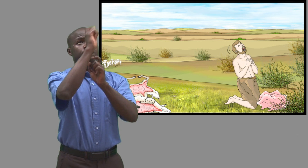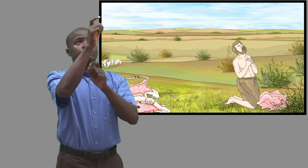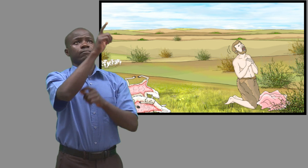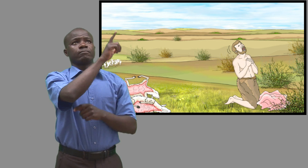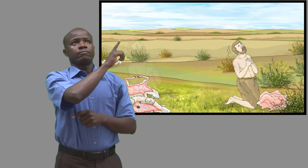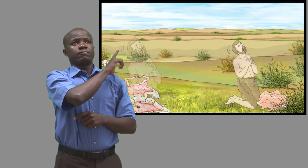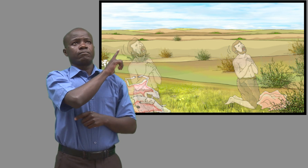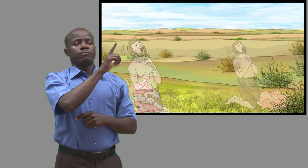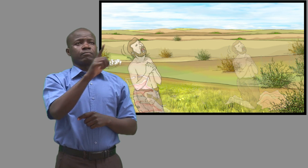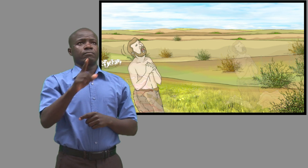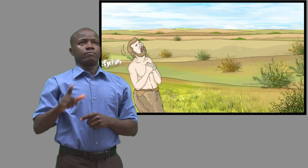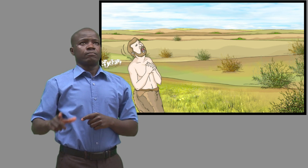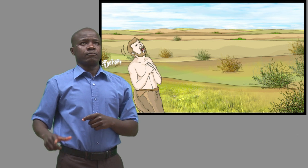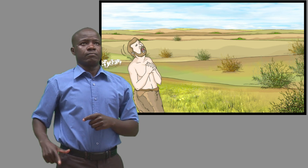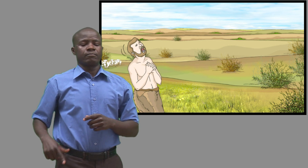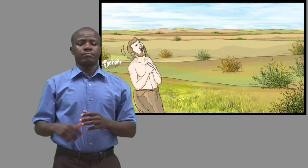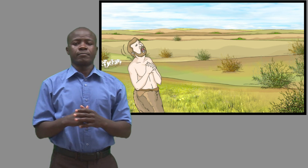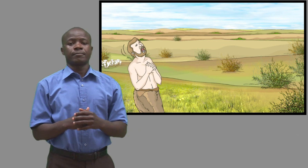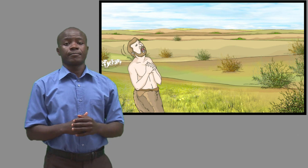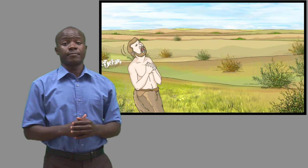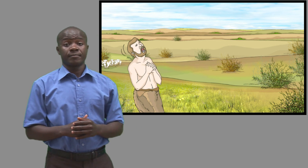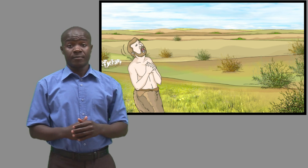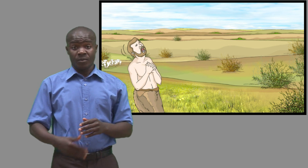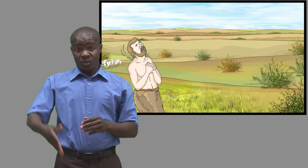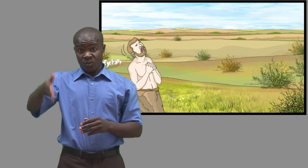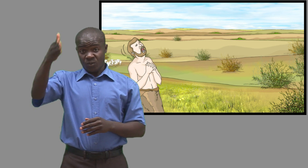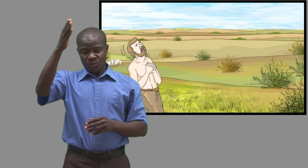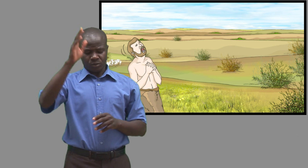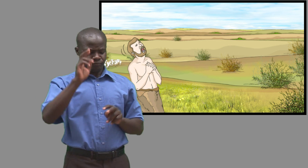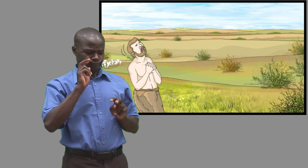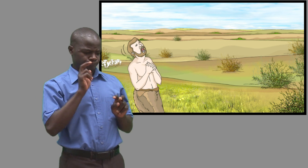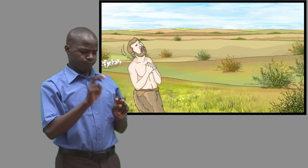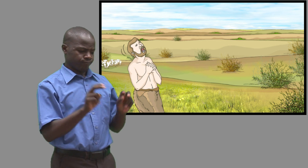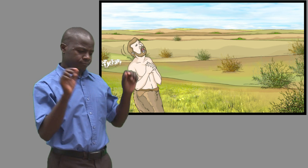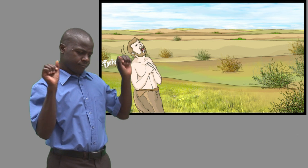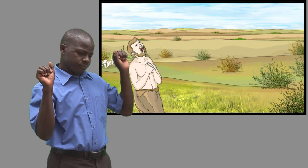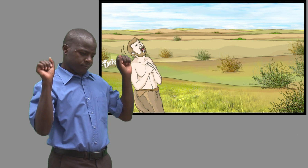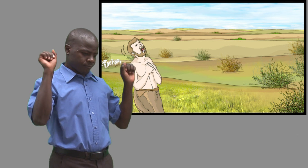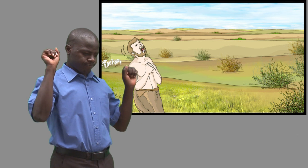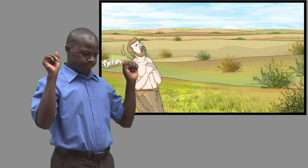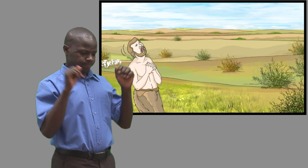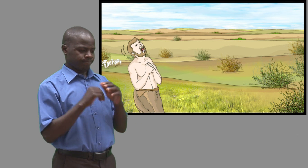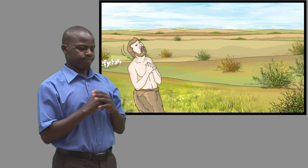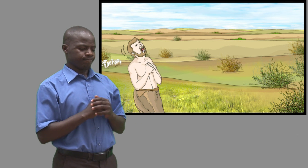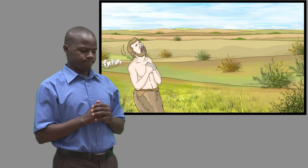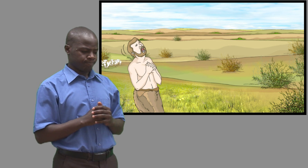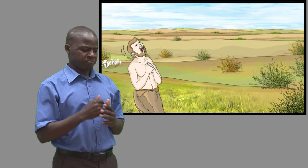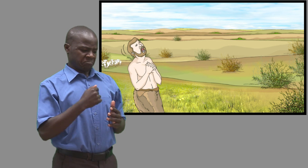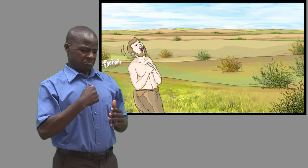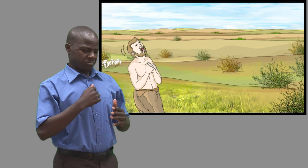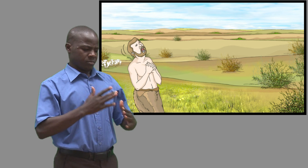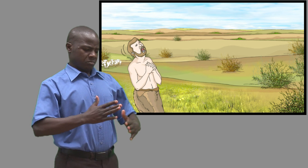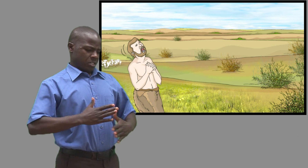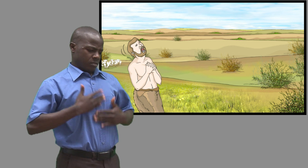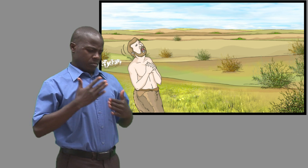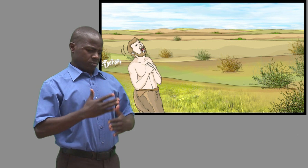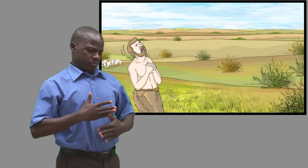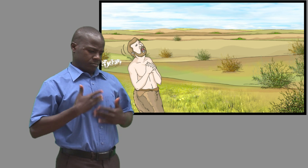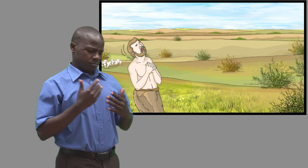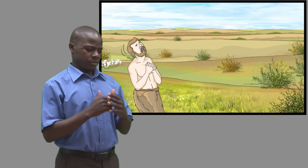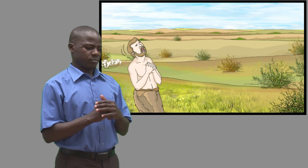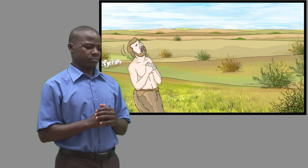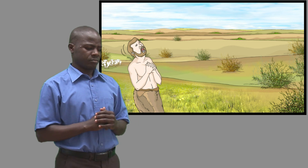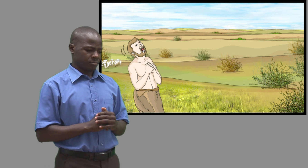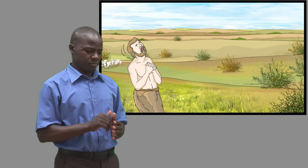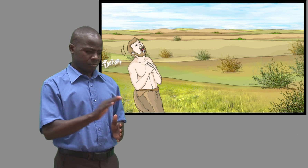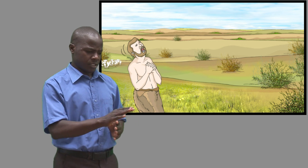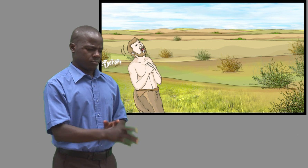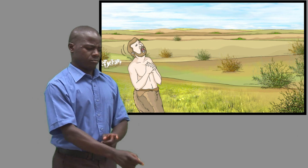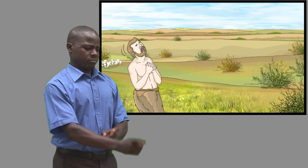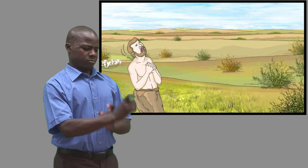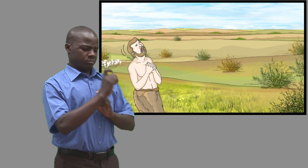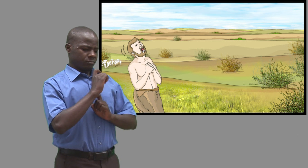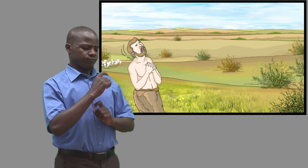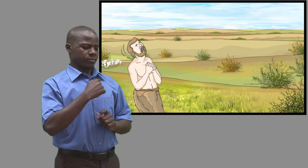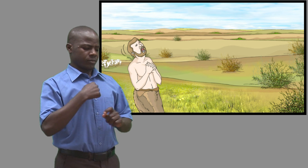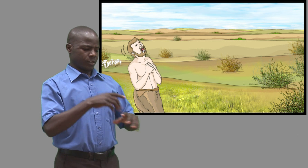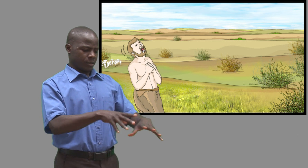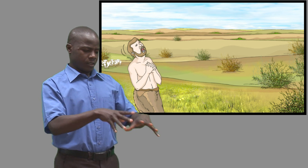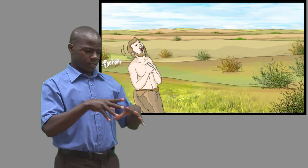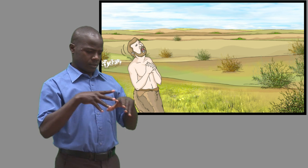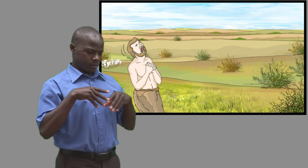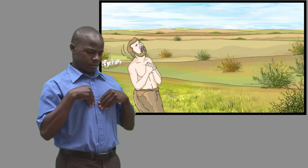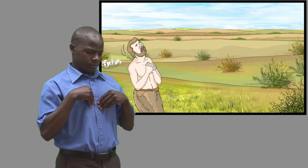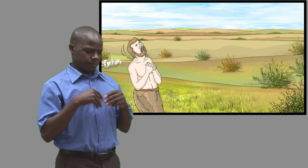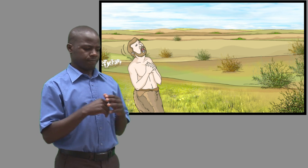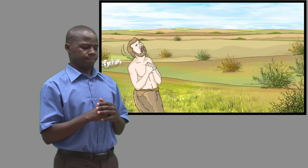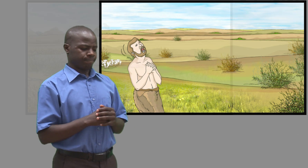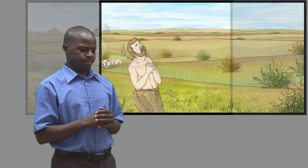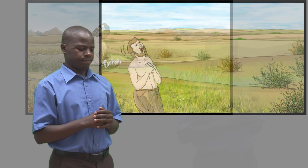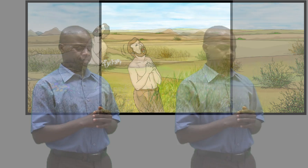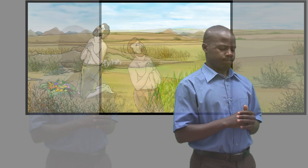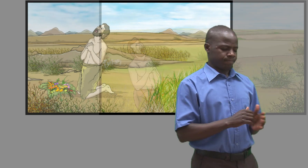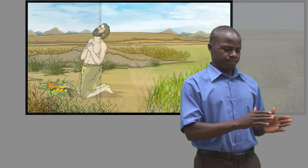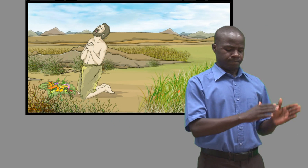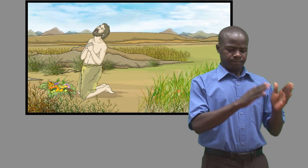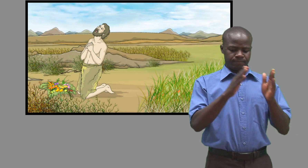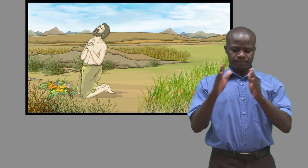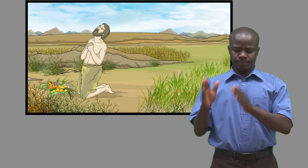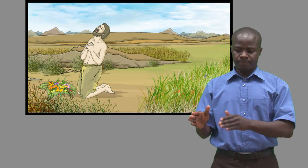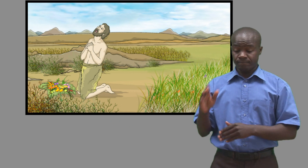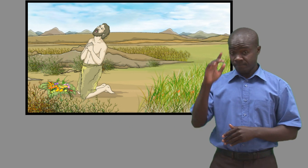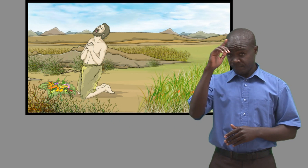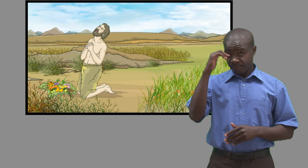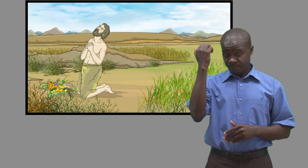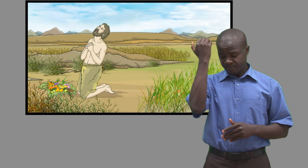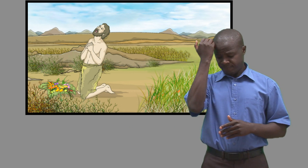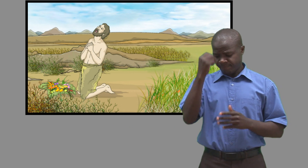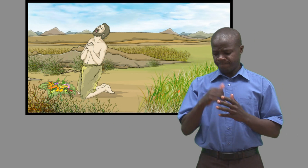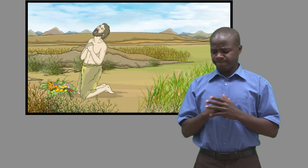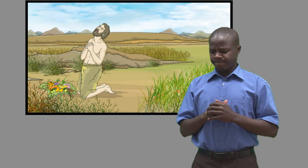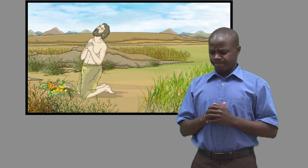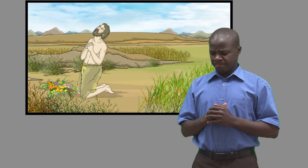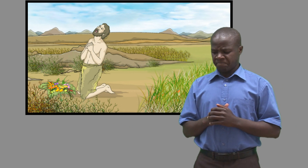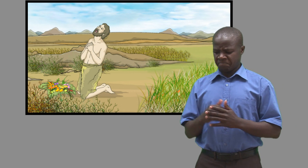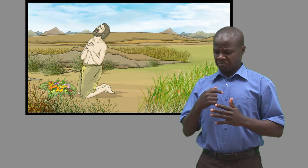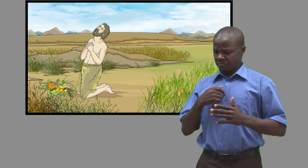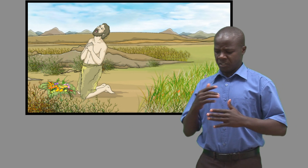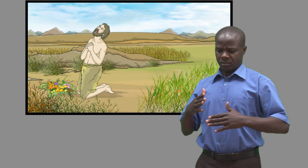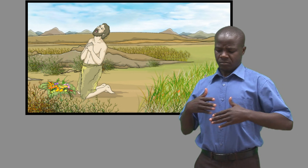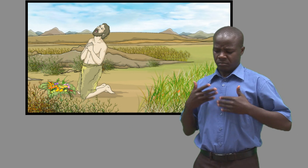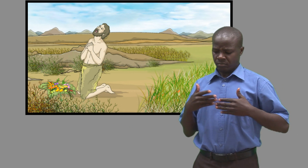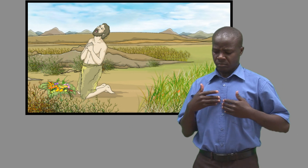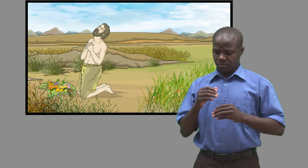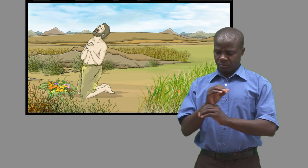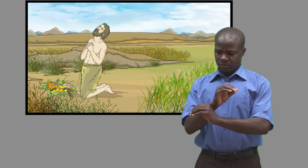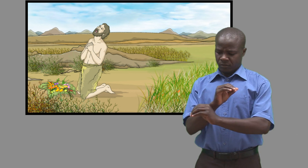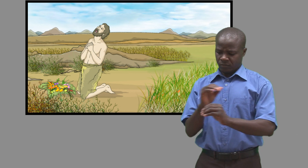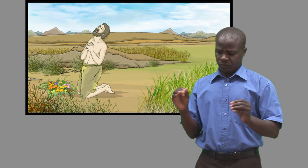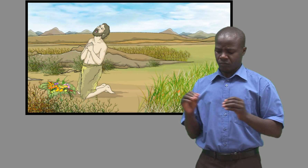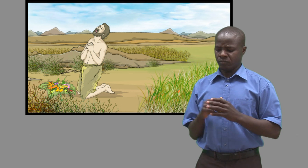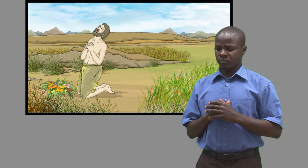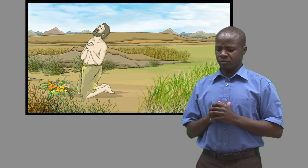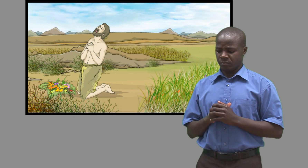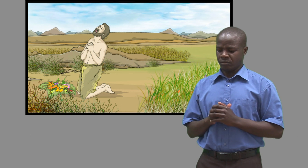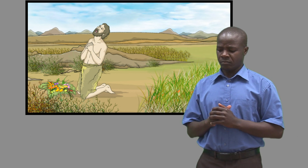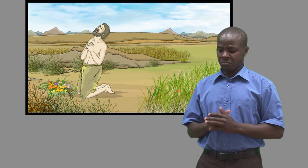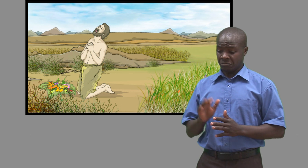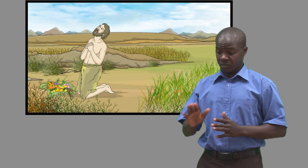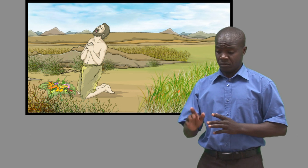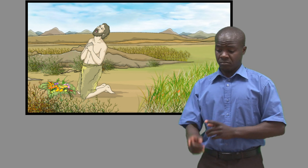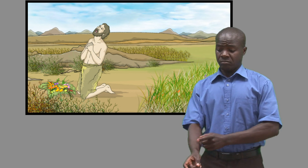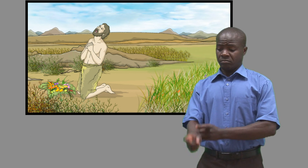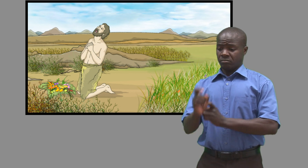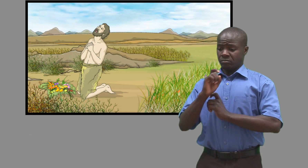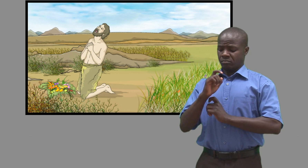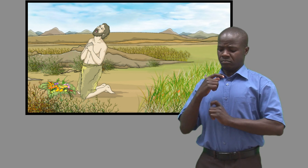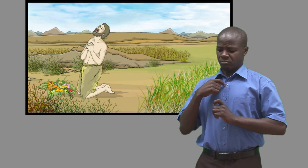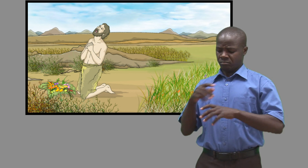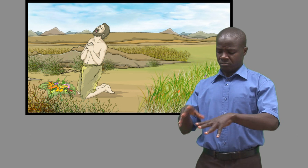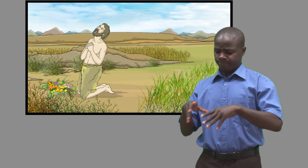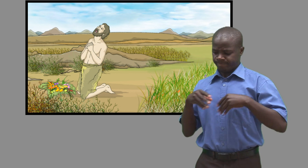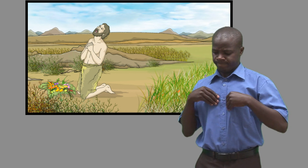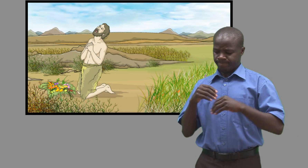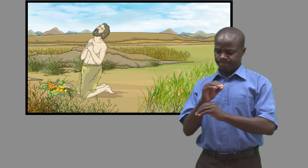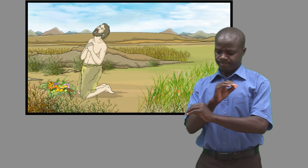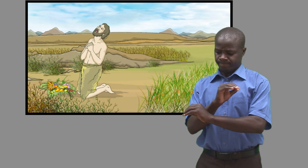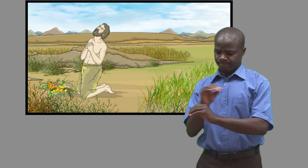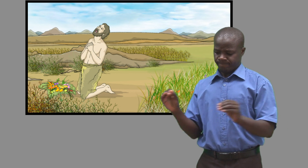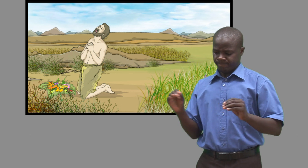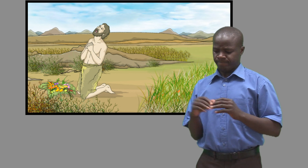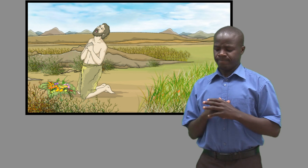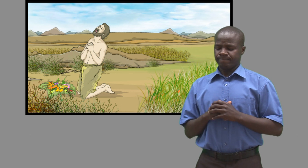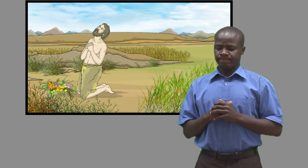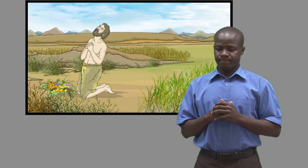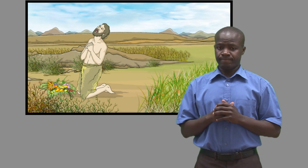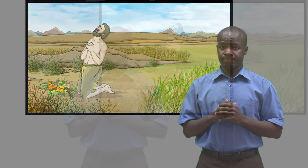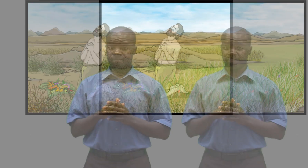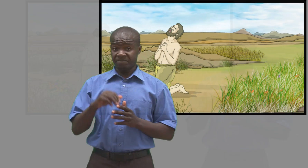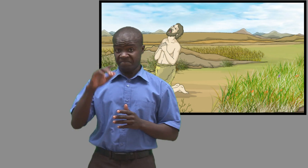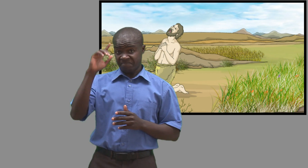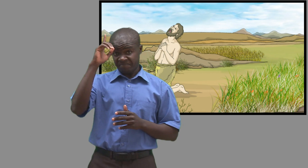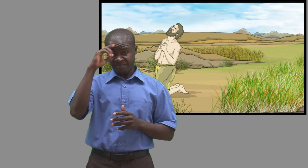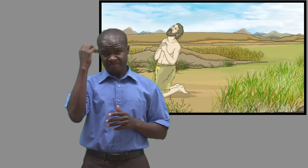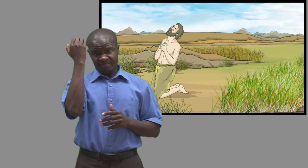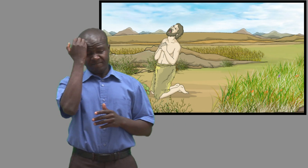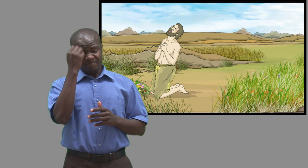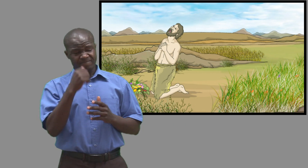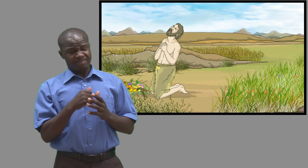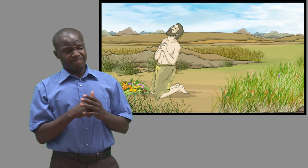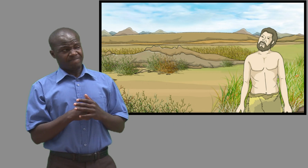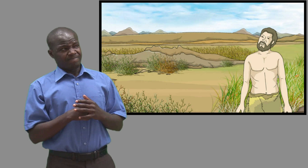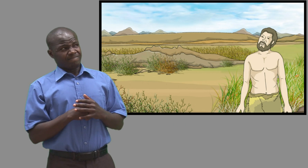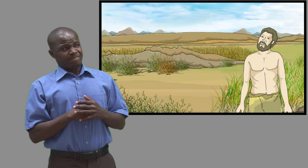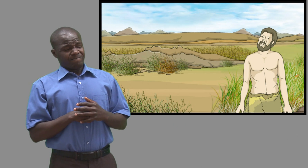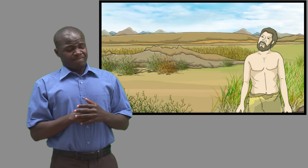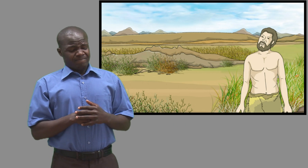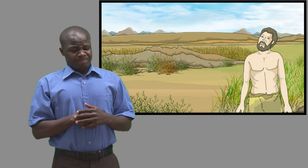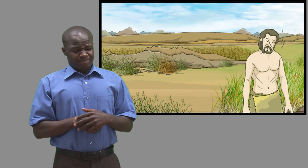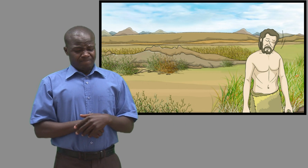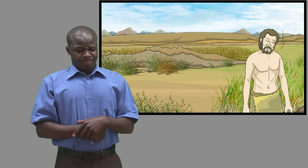And the LORD looked with favor on Abel and his offering, but He had no regard for Cain and his offering.